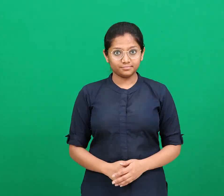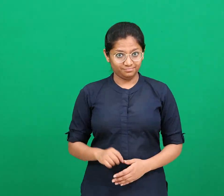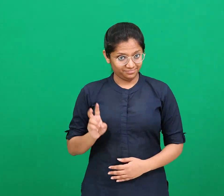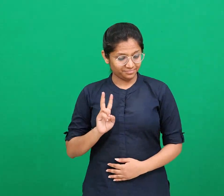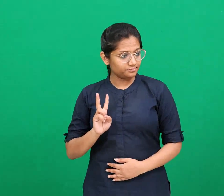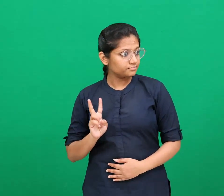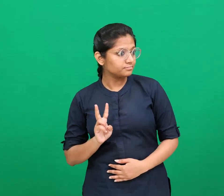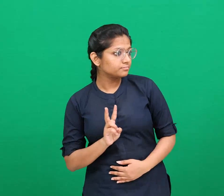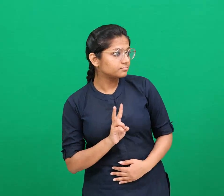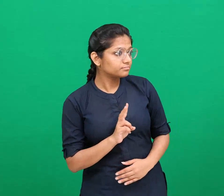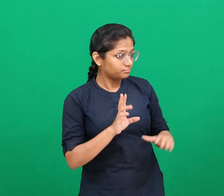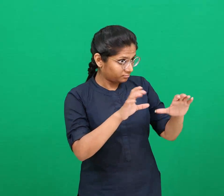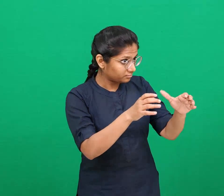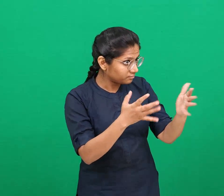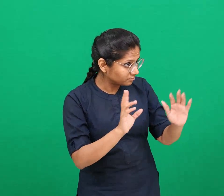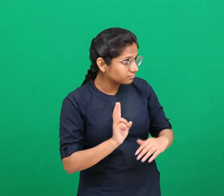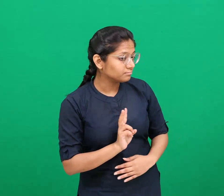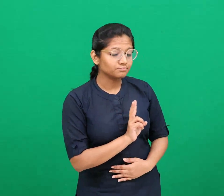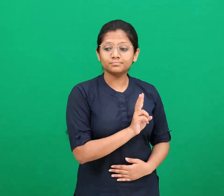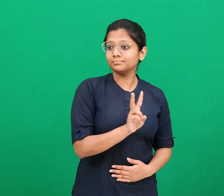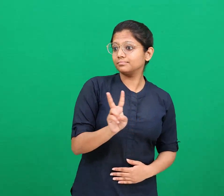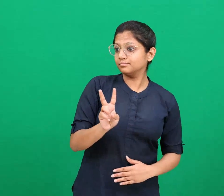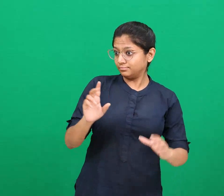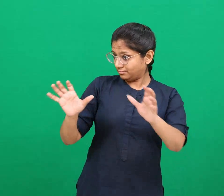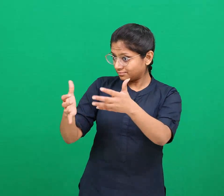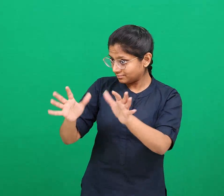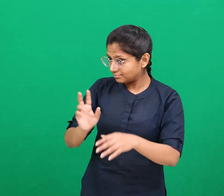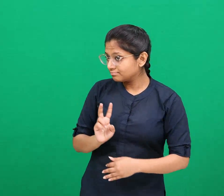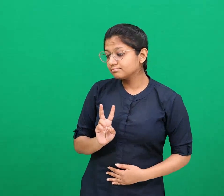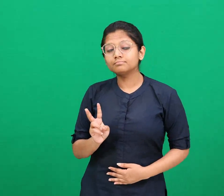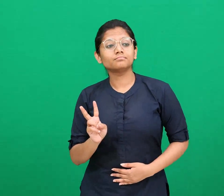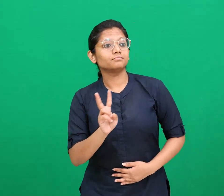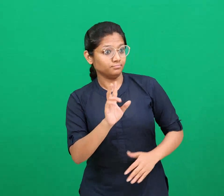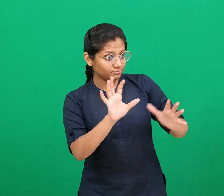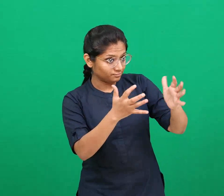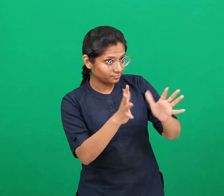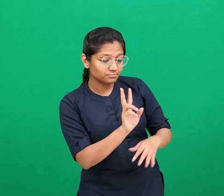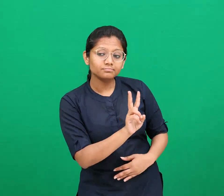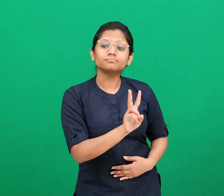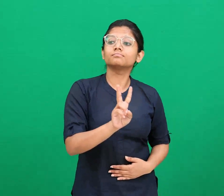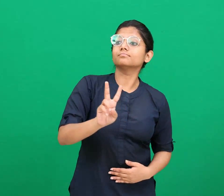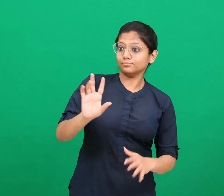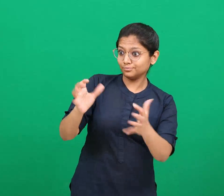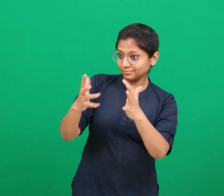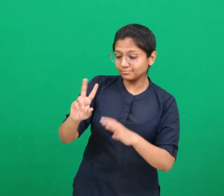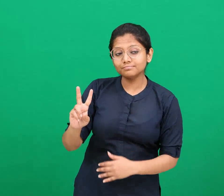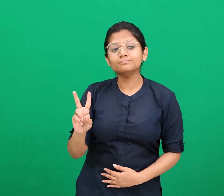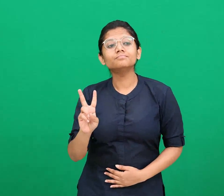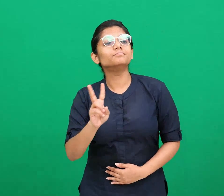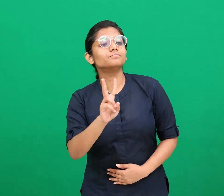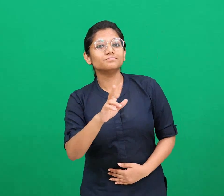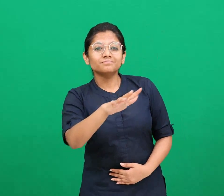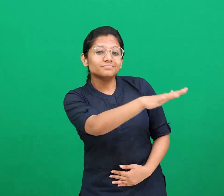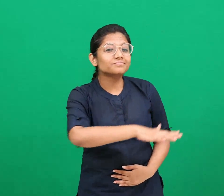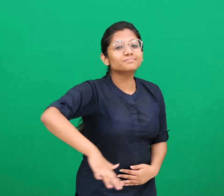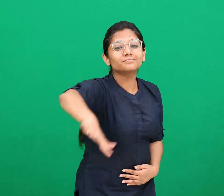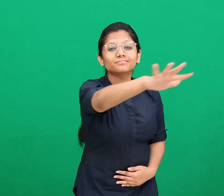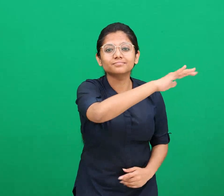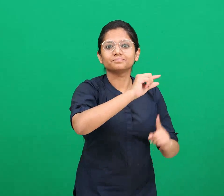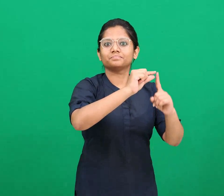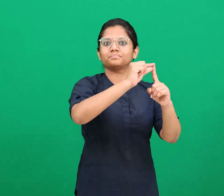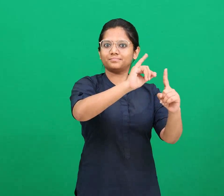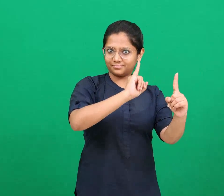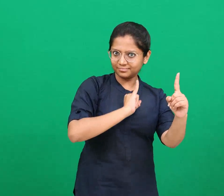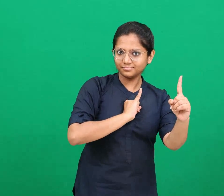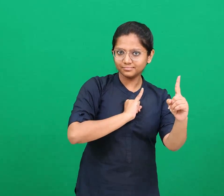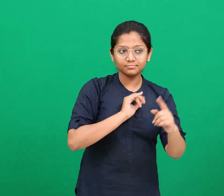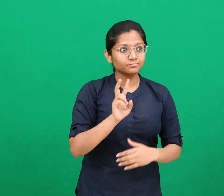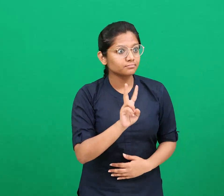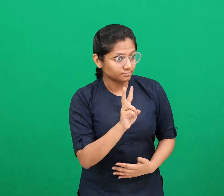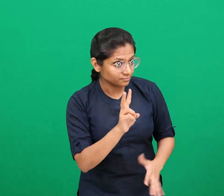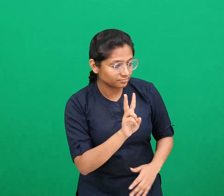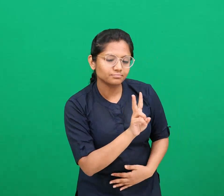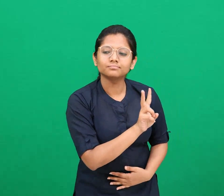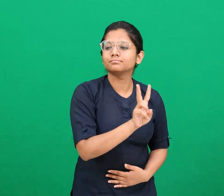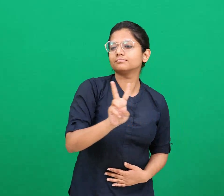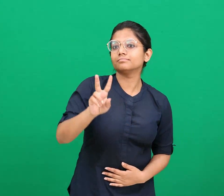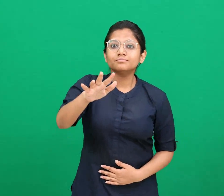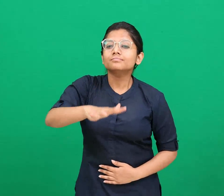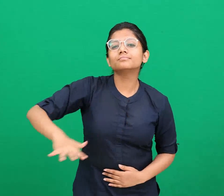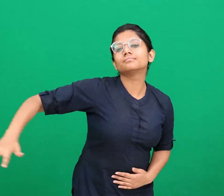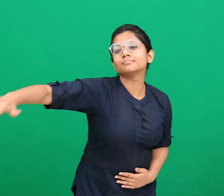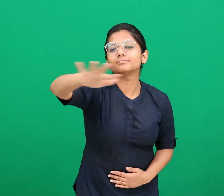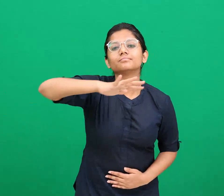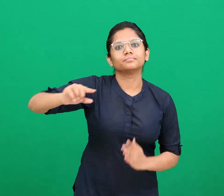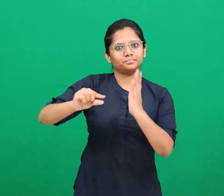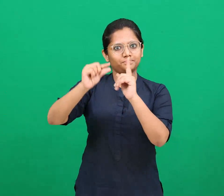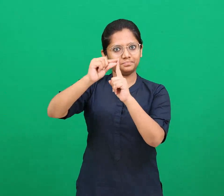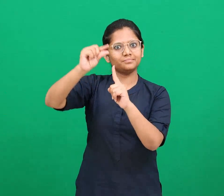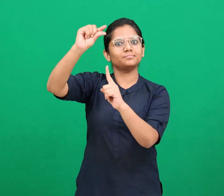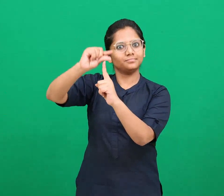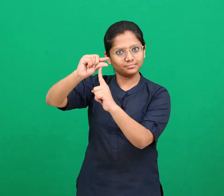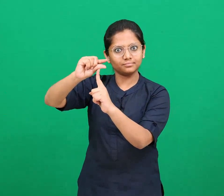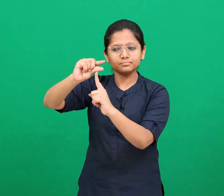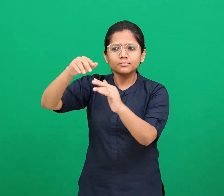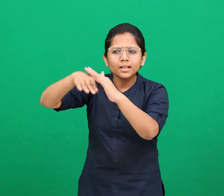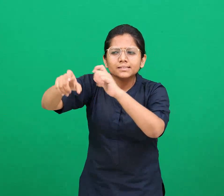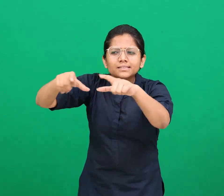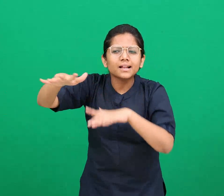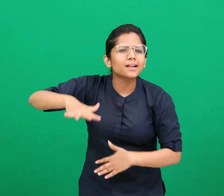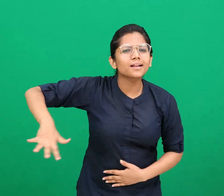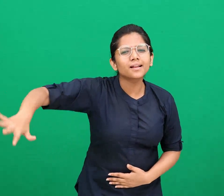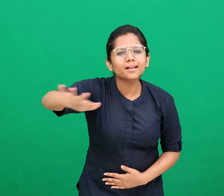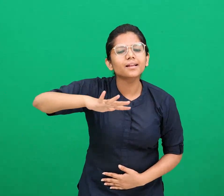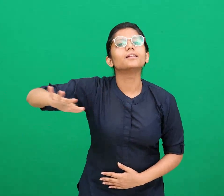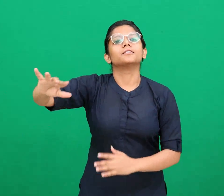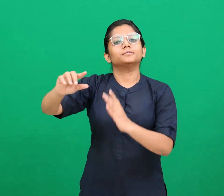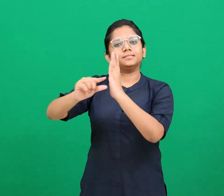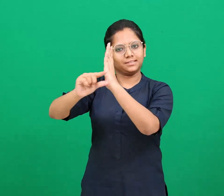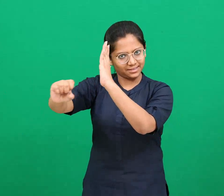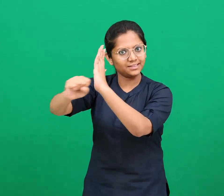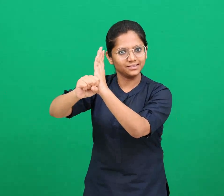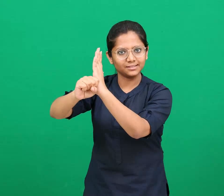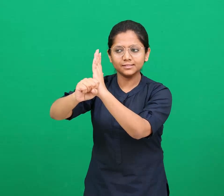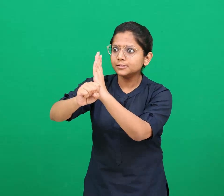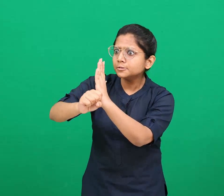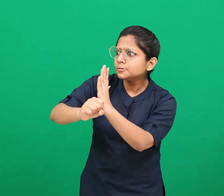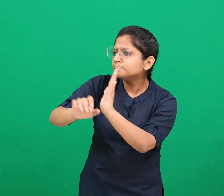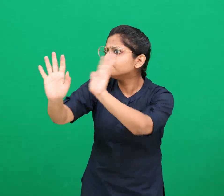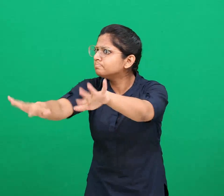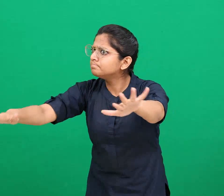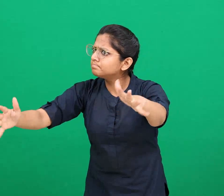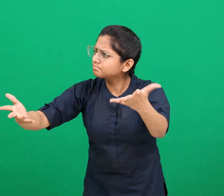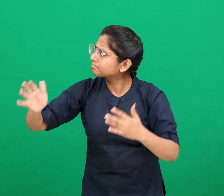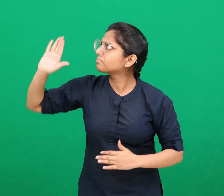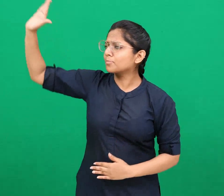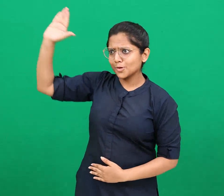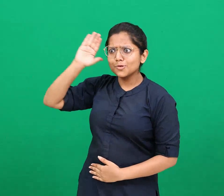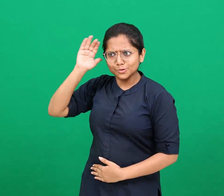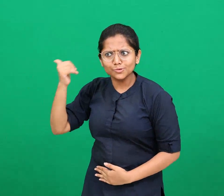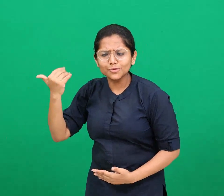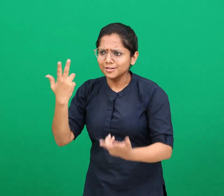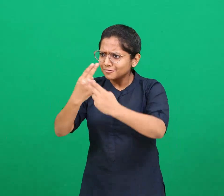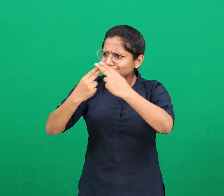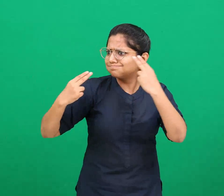After passing through Pisidia, they came to Pamphylia.